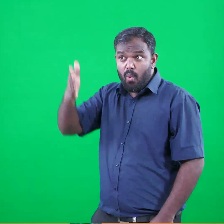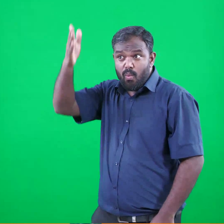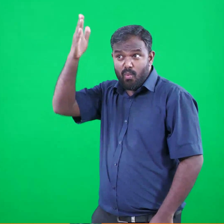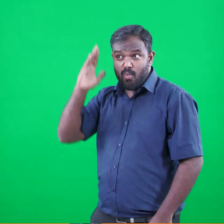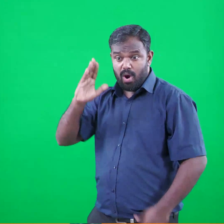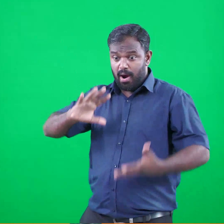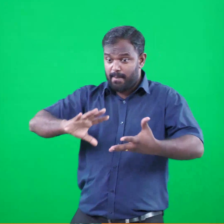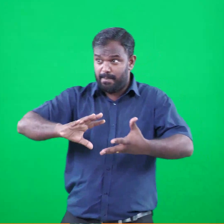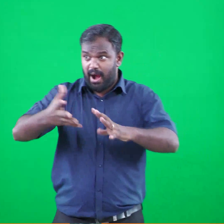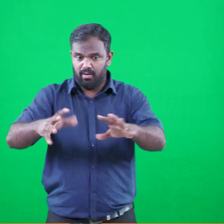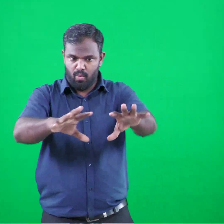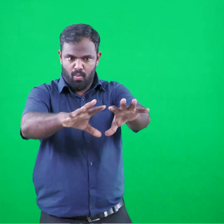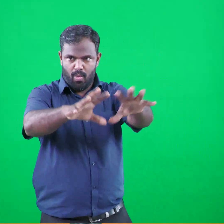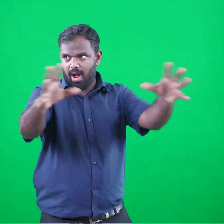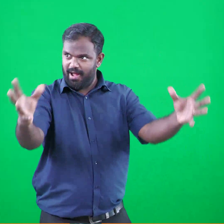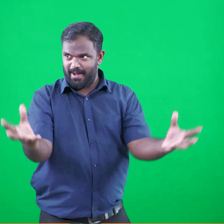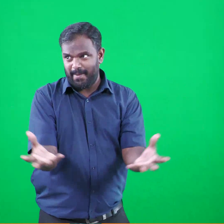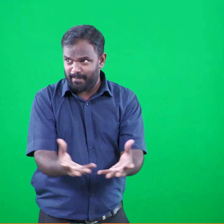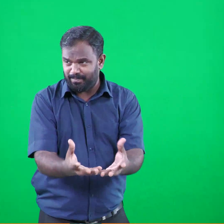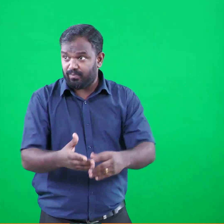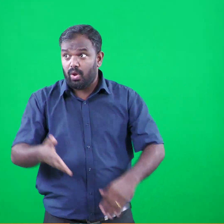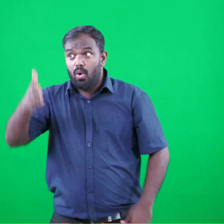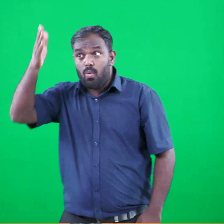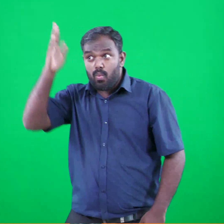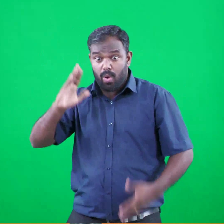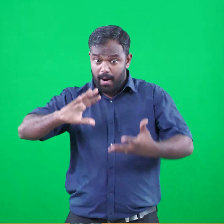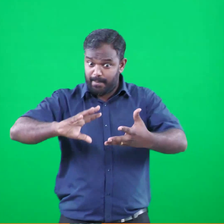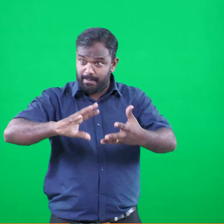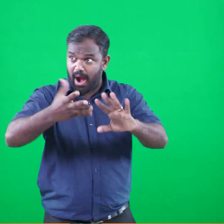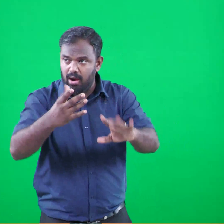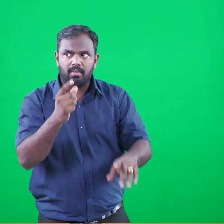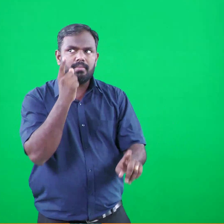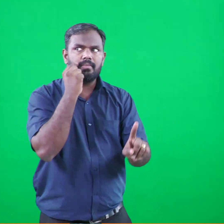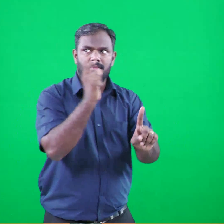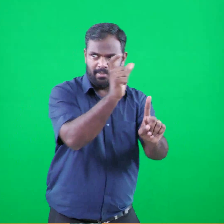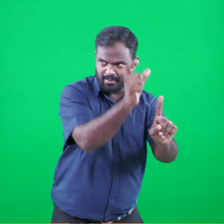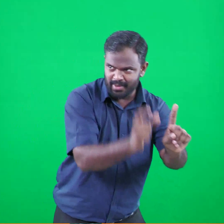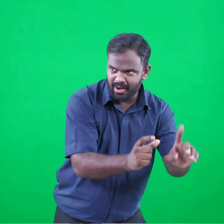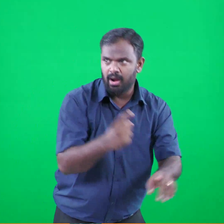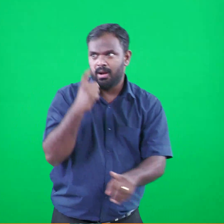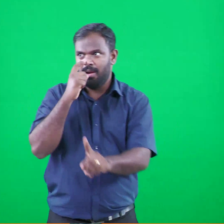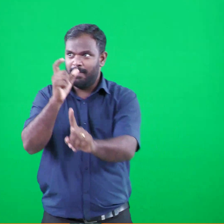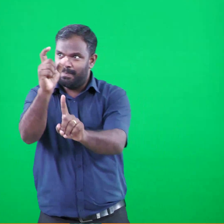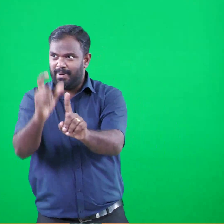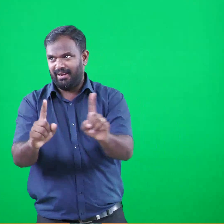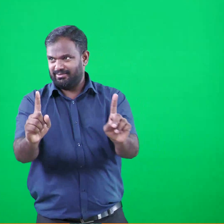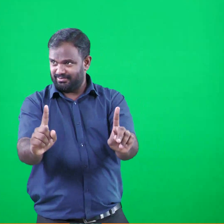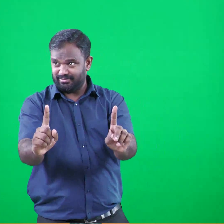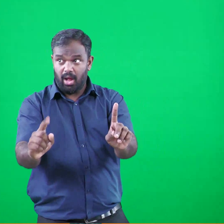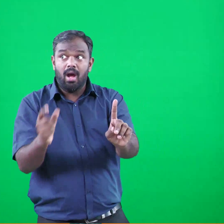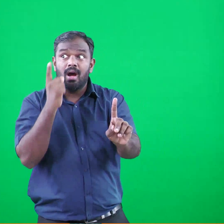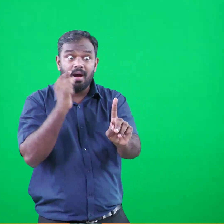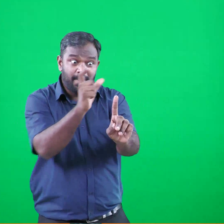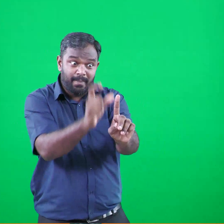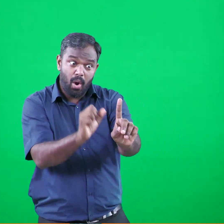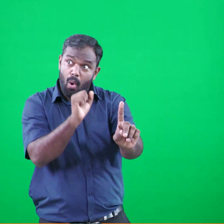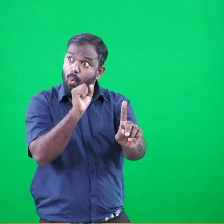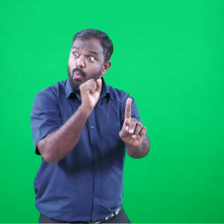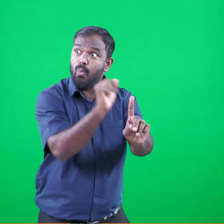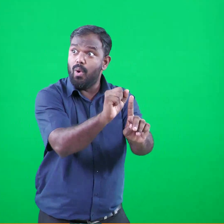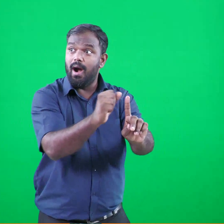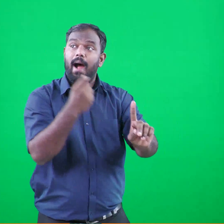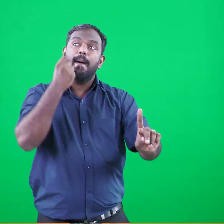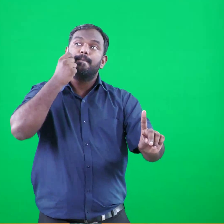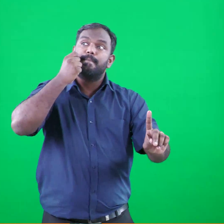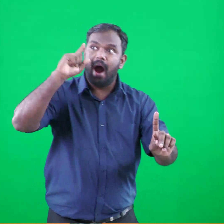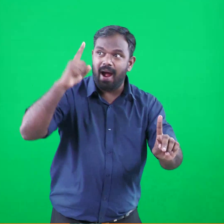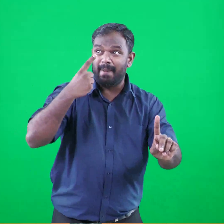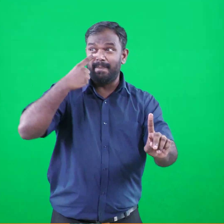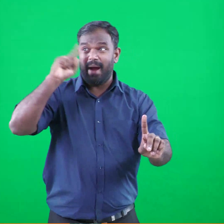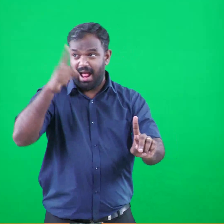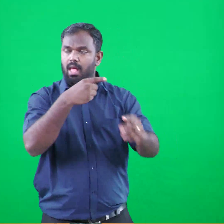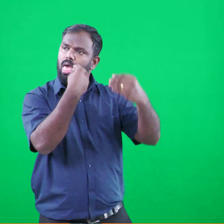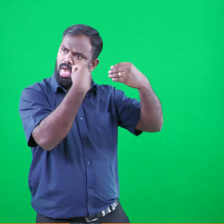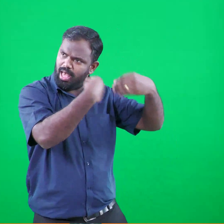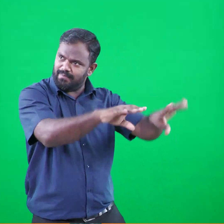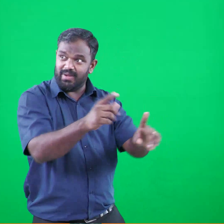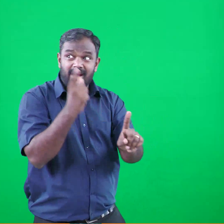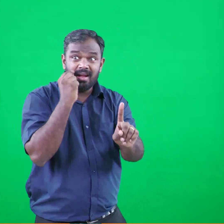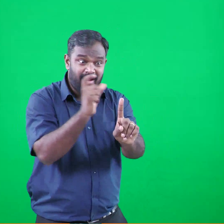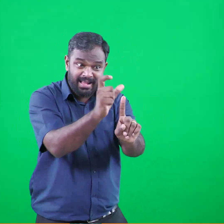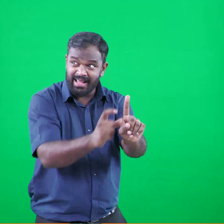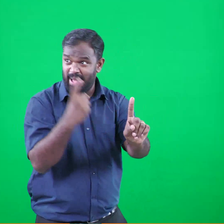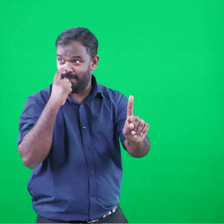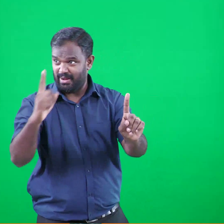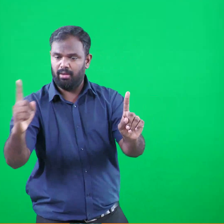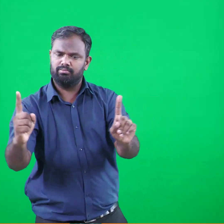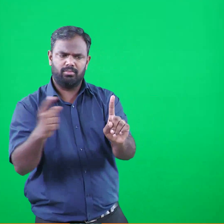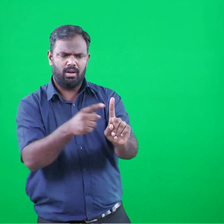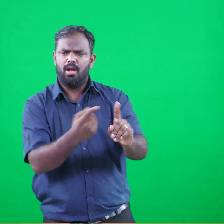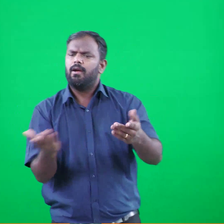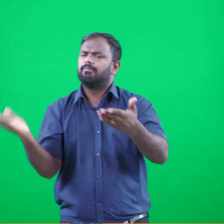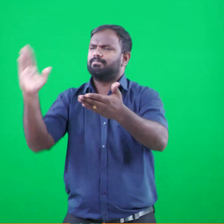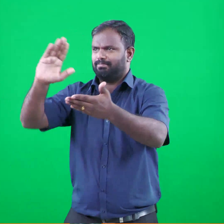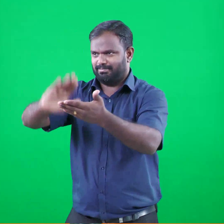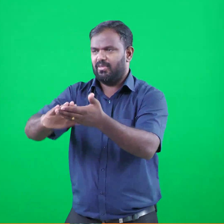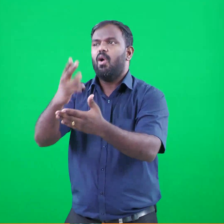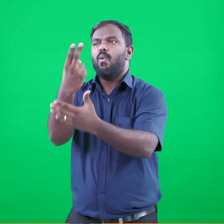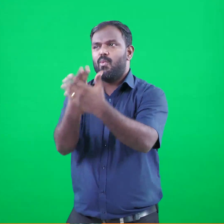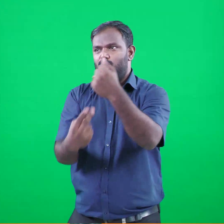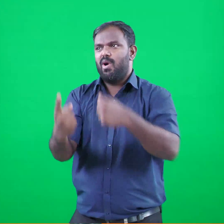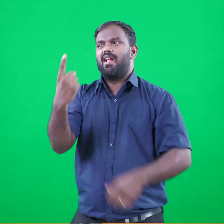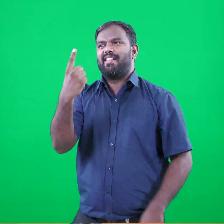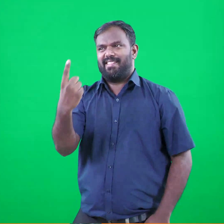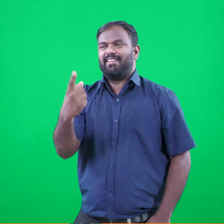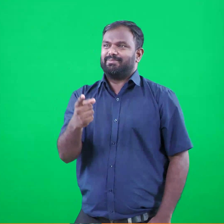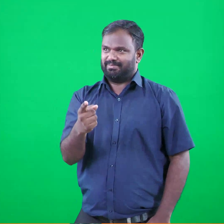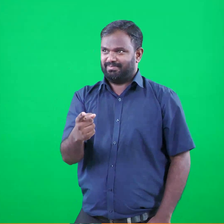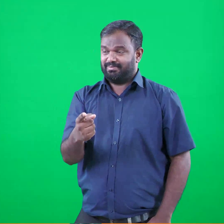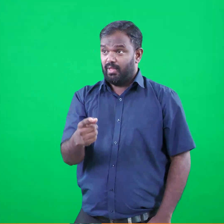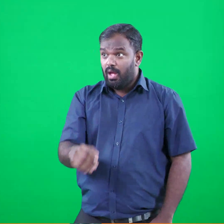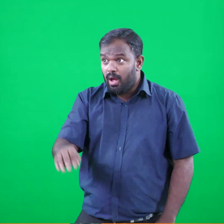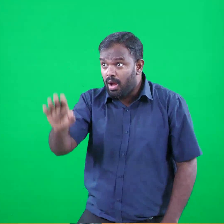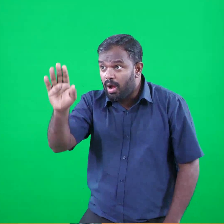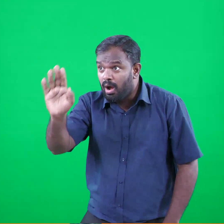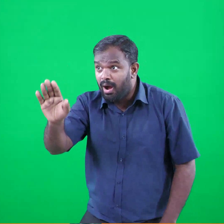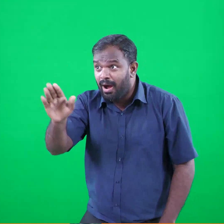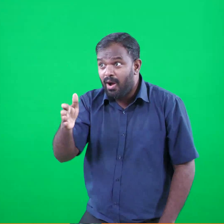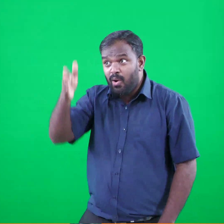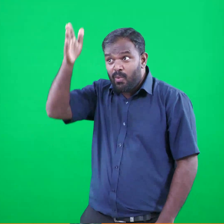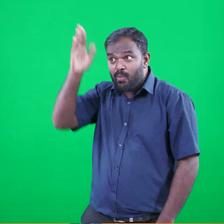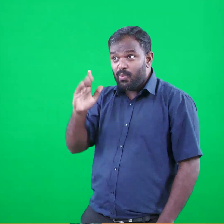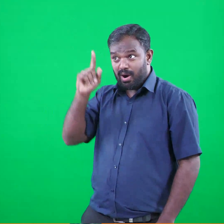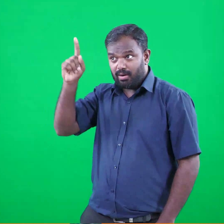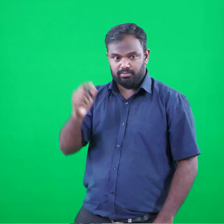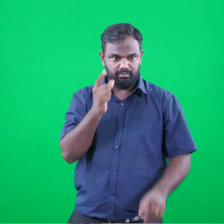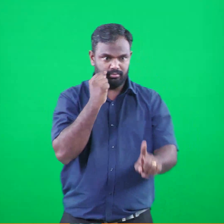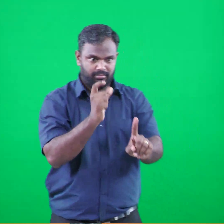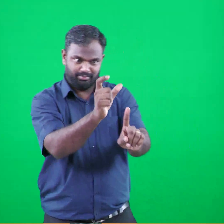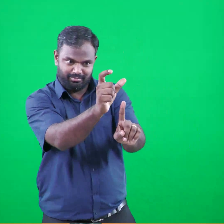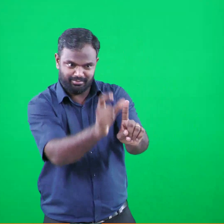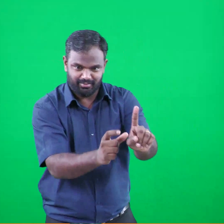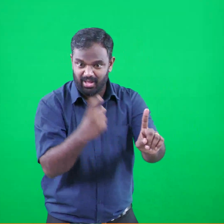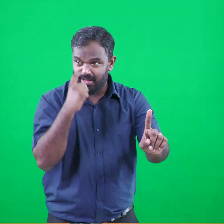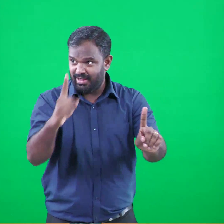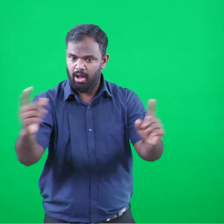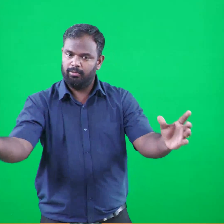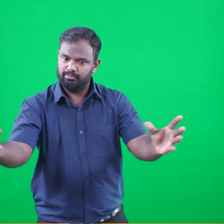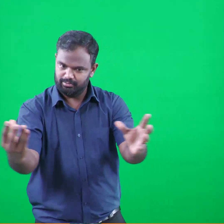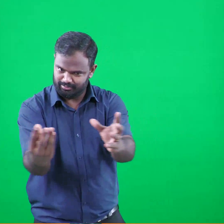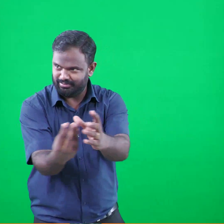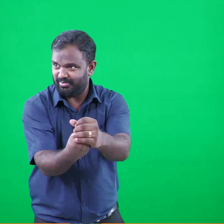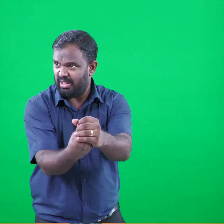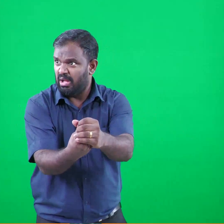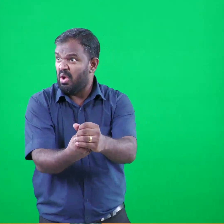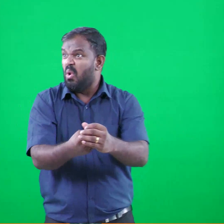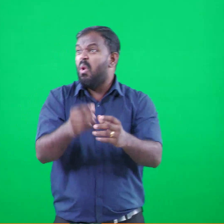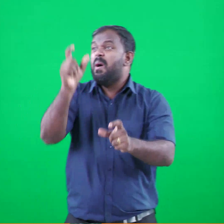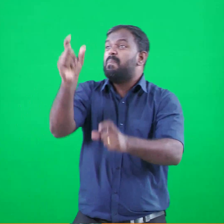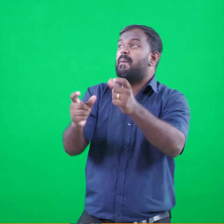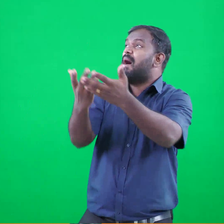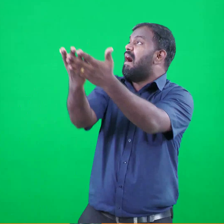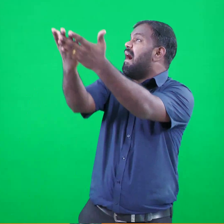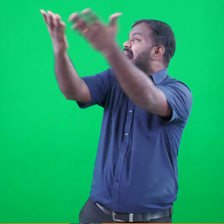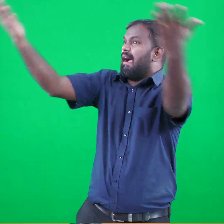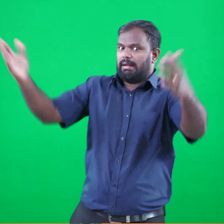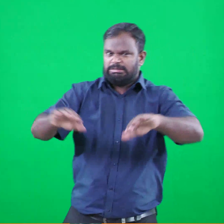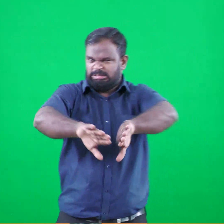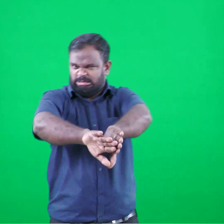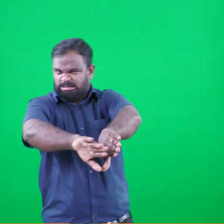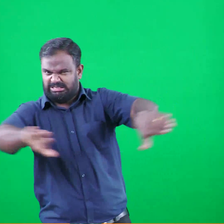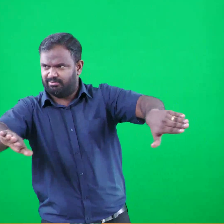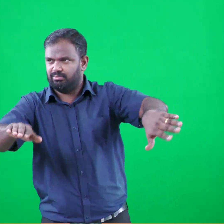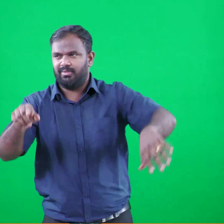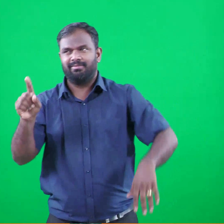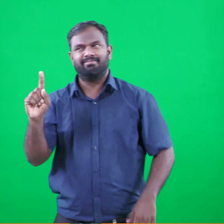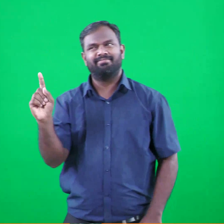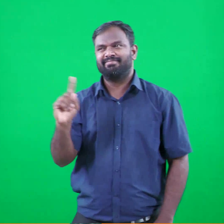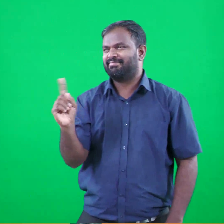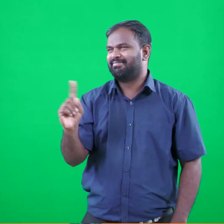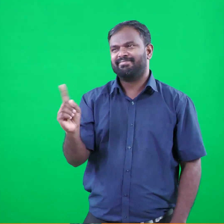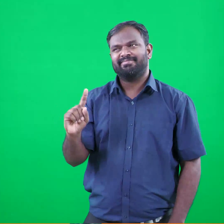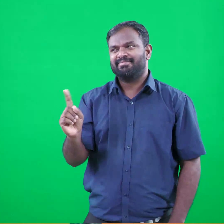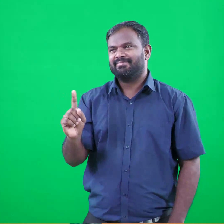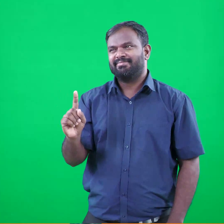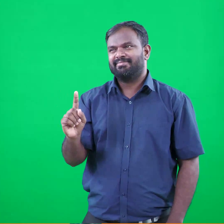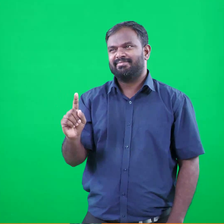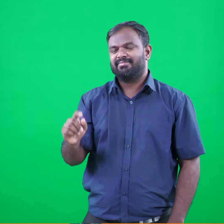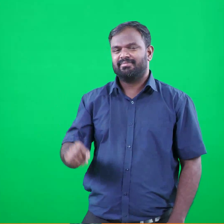' For this reason a man will leave his father and mother and be united to his wife, and the two will become one flesh.' So they are no longer two, but one flesh.